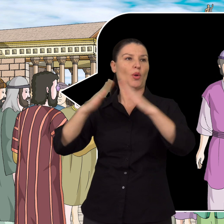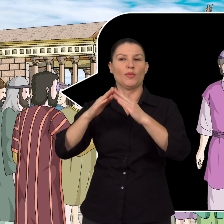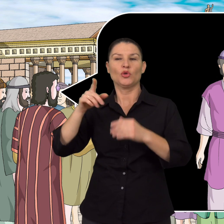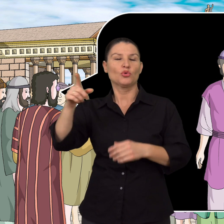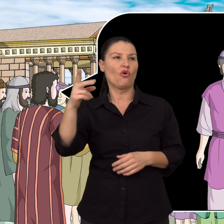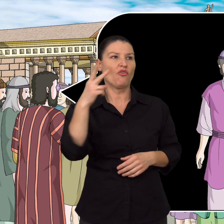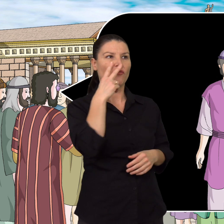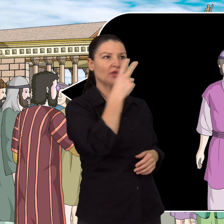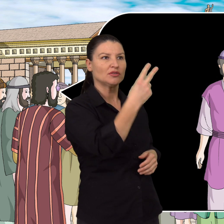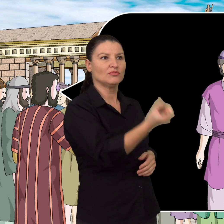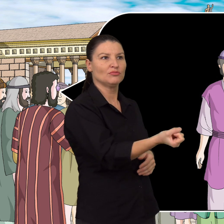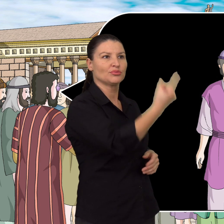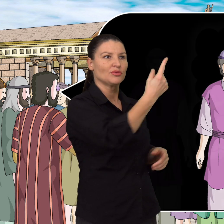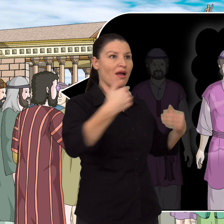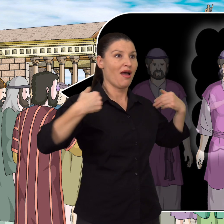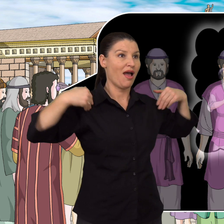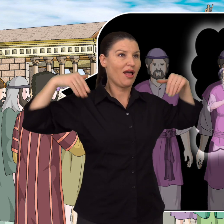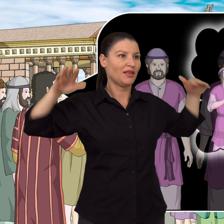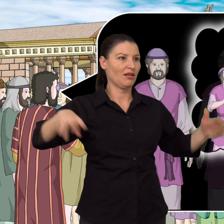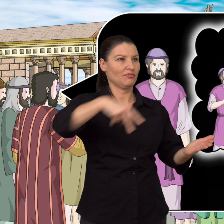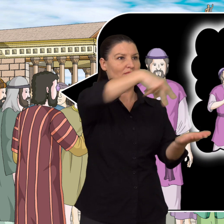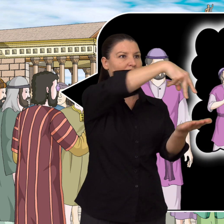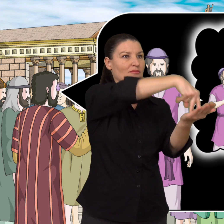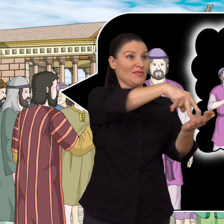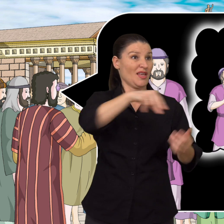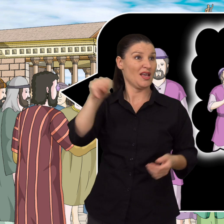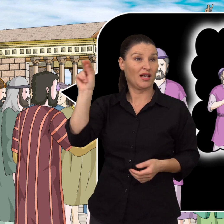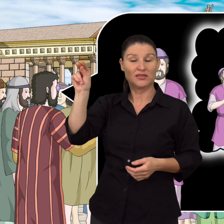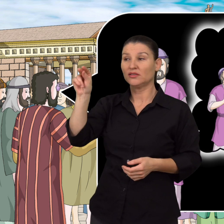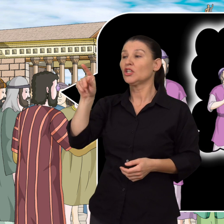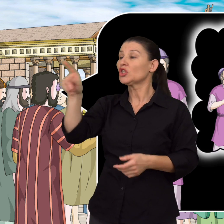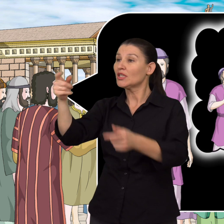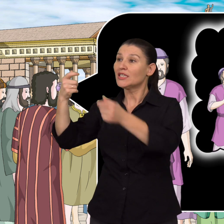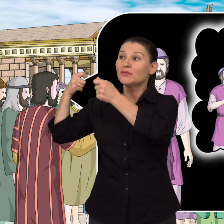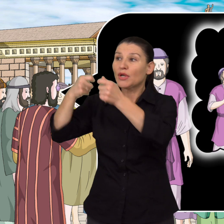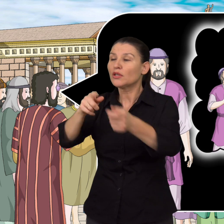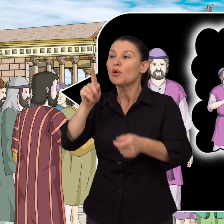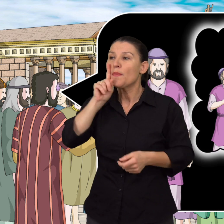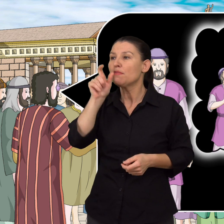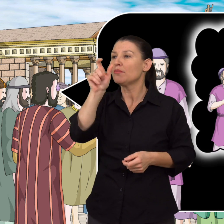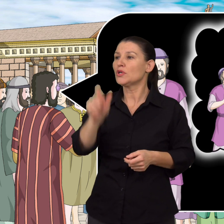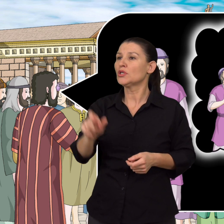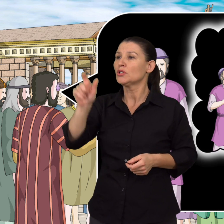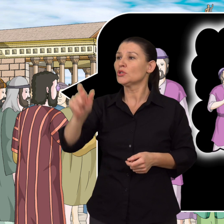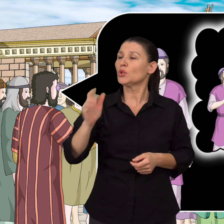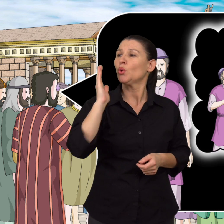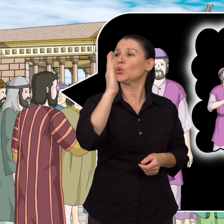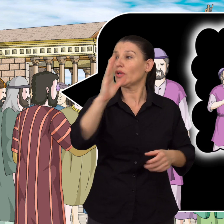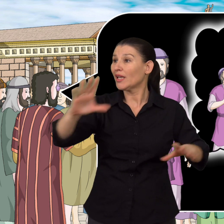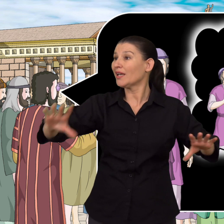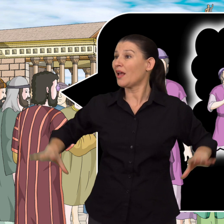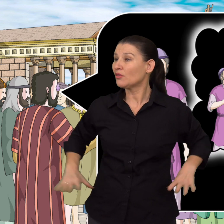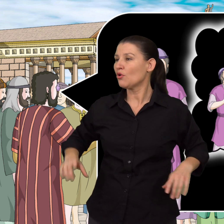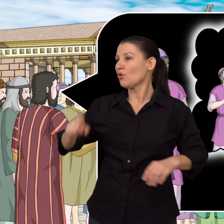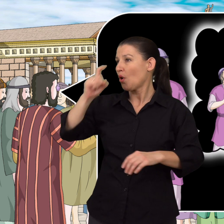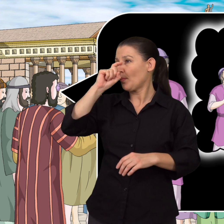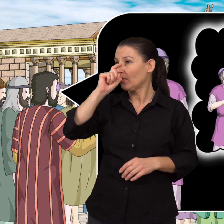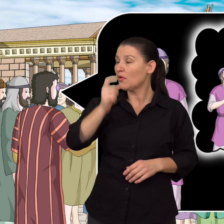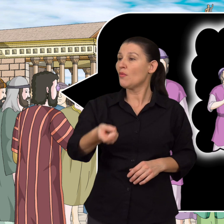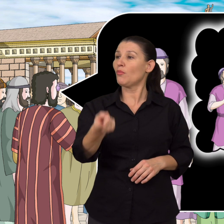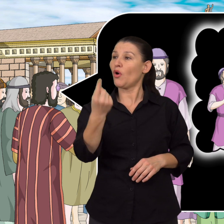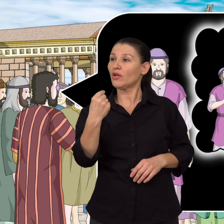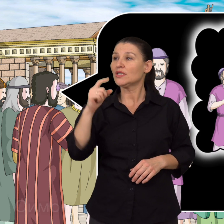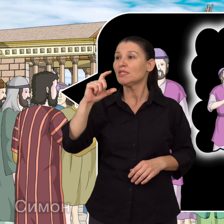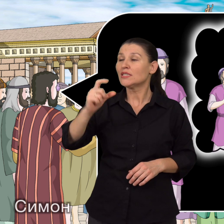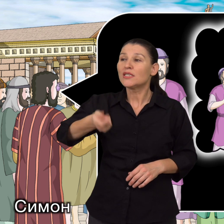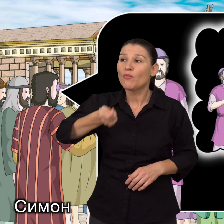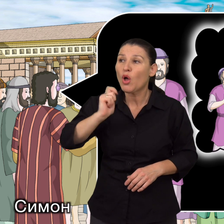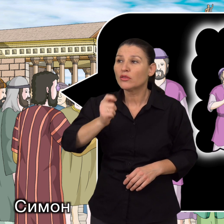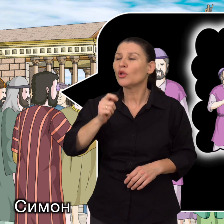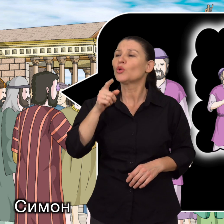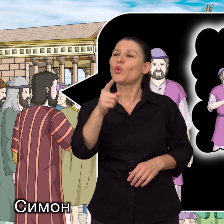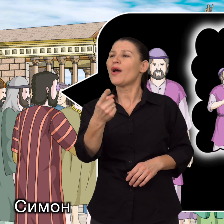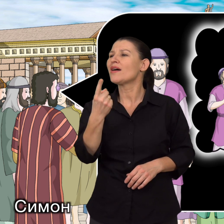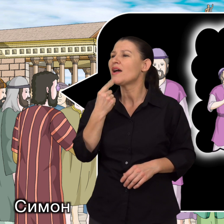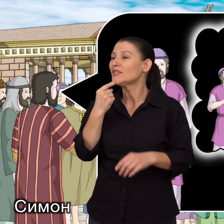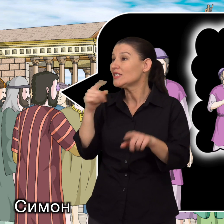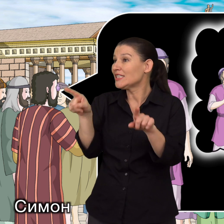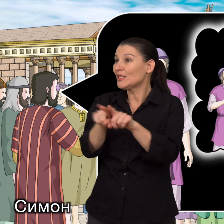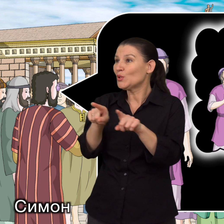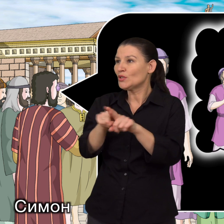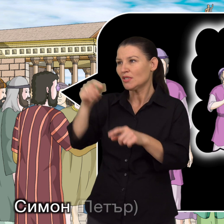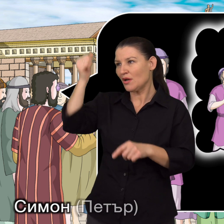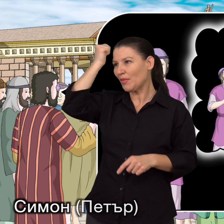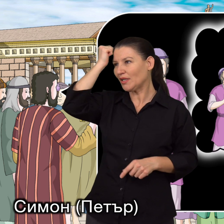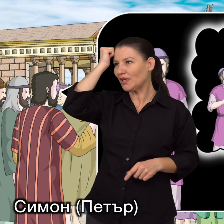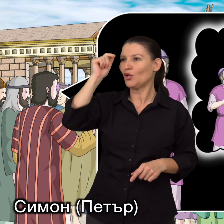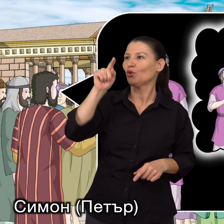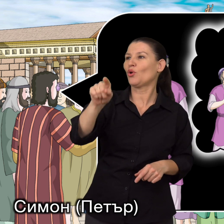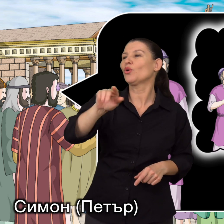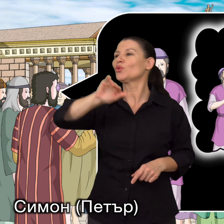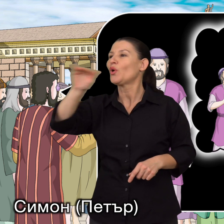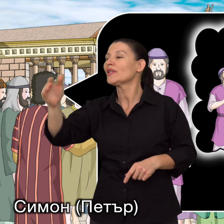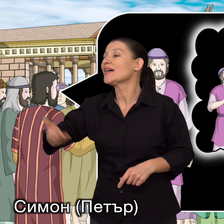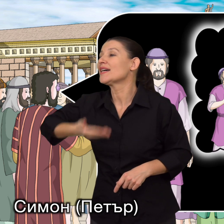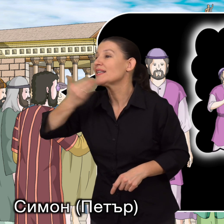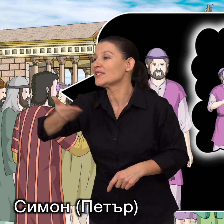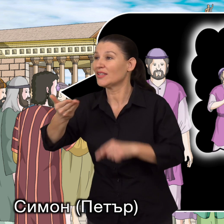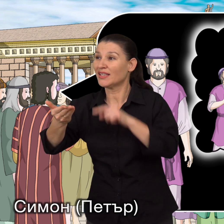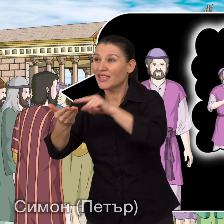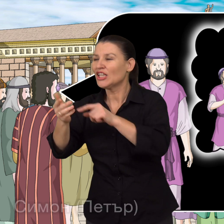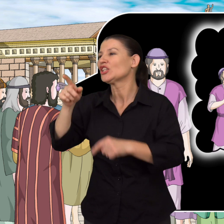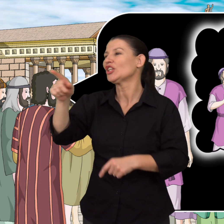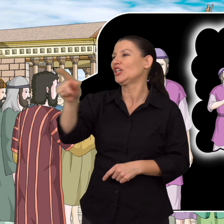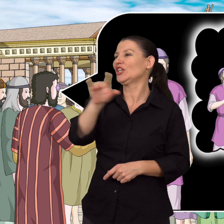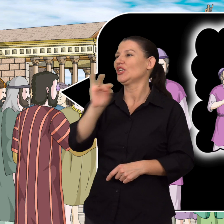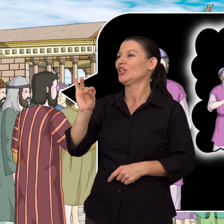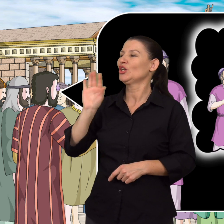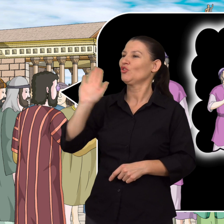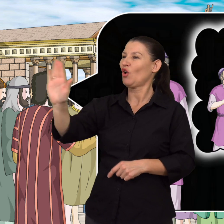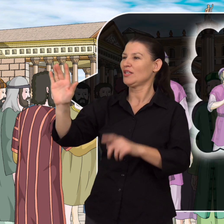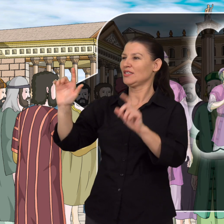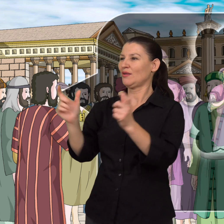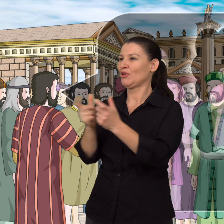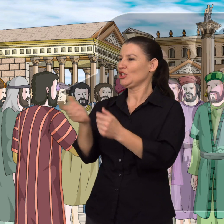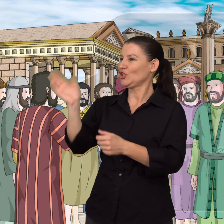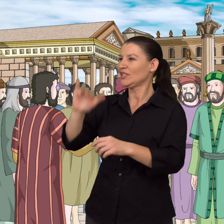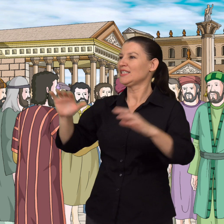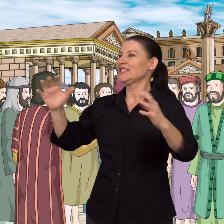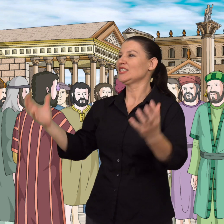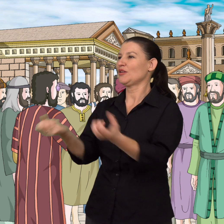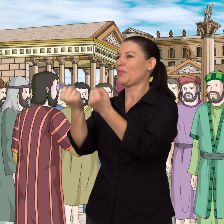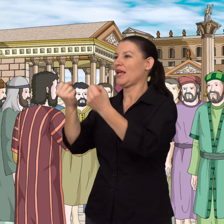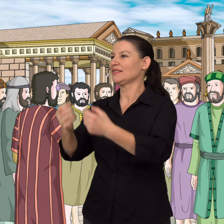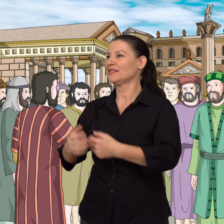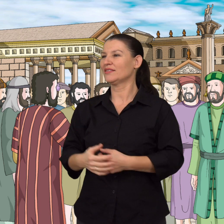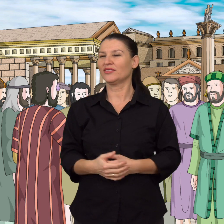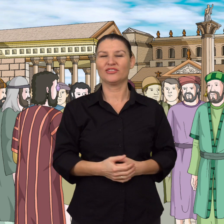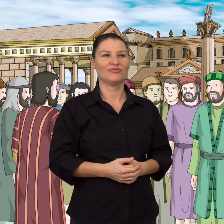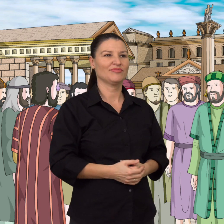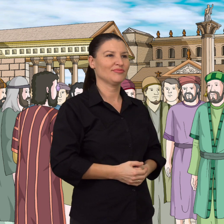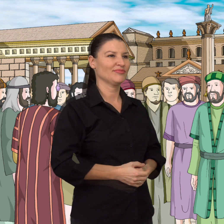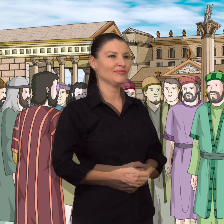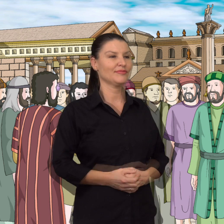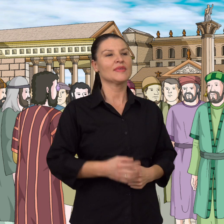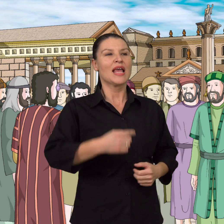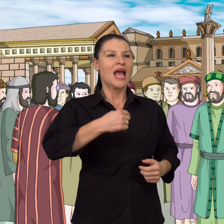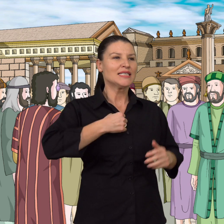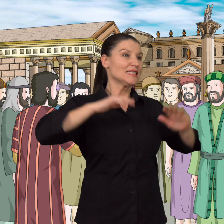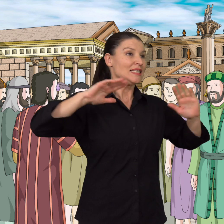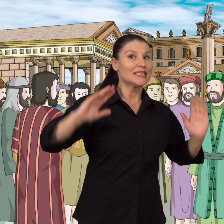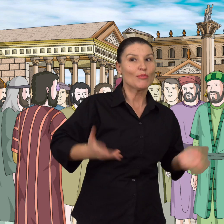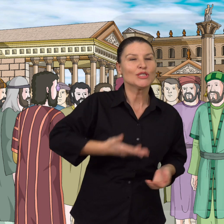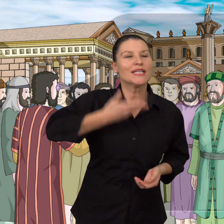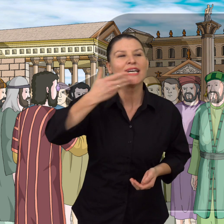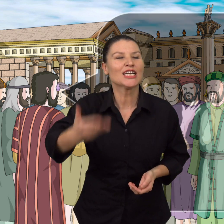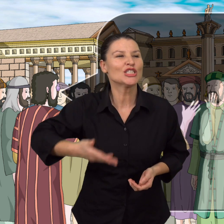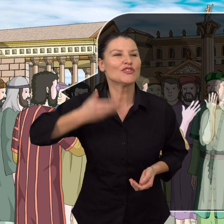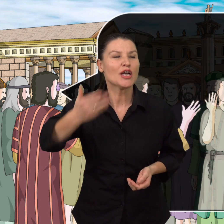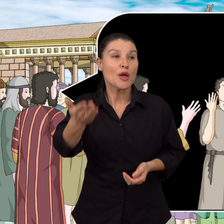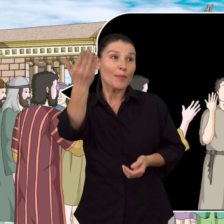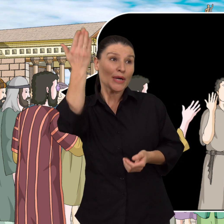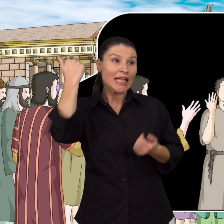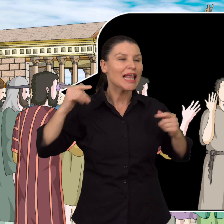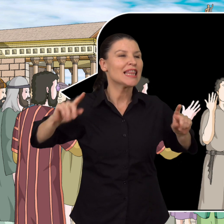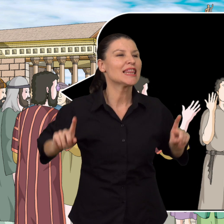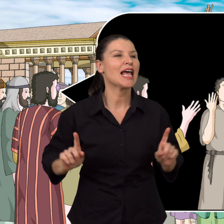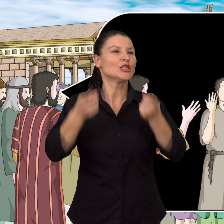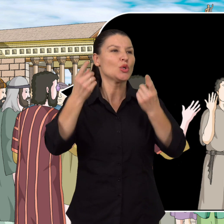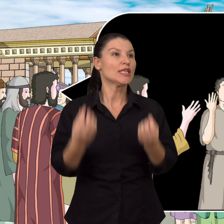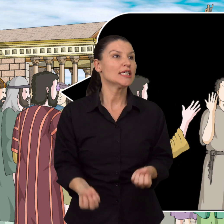He told us how he had seen an angel standing in his house and saying, ‘Send to Joppa for Simon who is called Peter. He will convey to you a message by which you and all your household will be saved.’